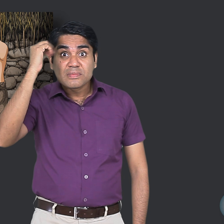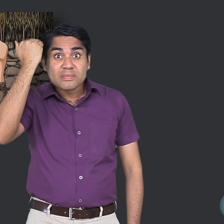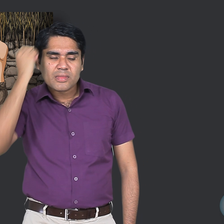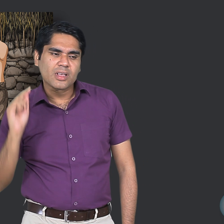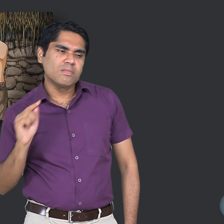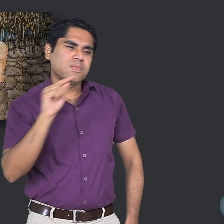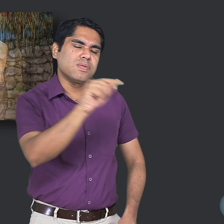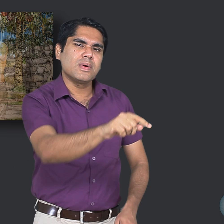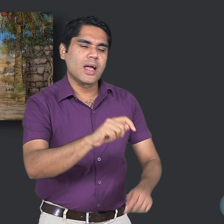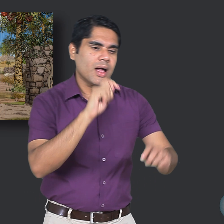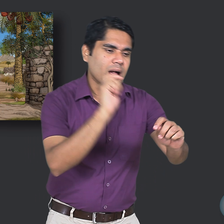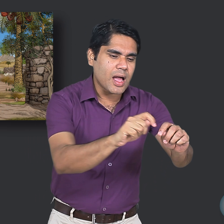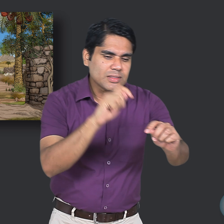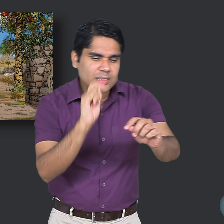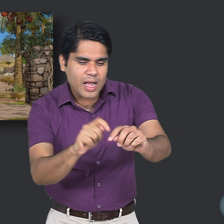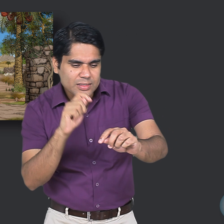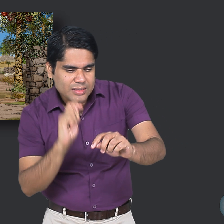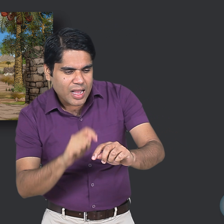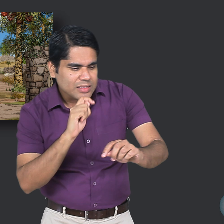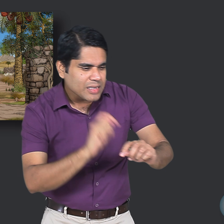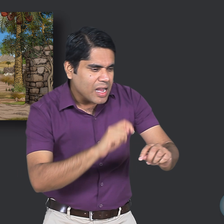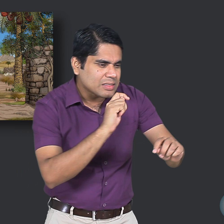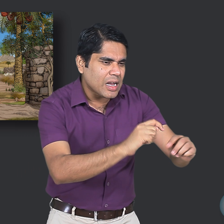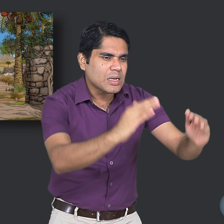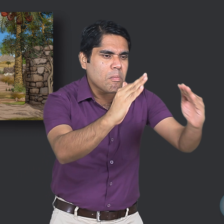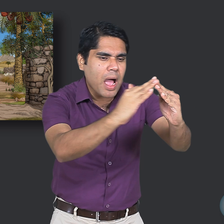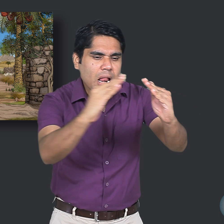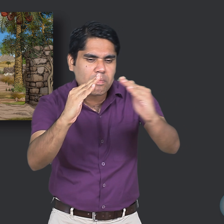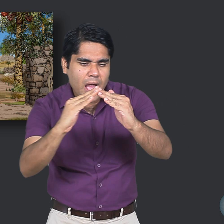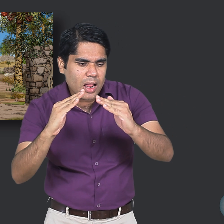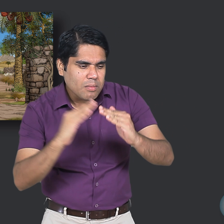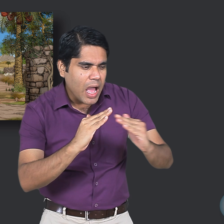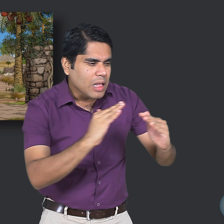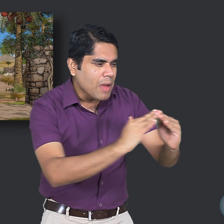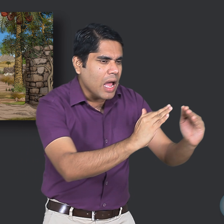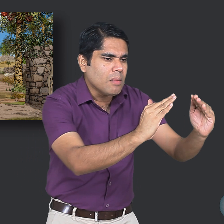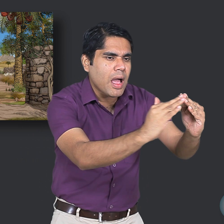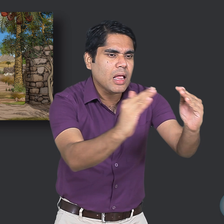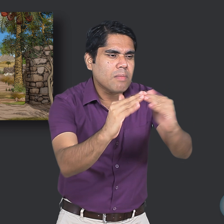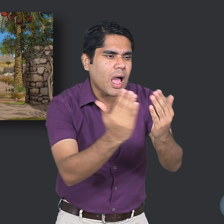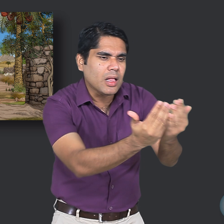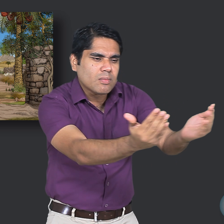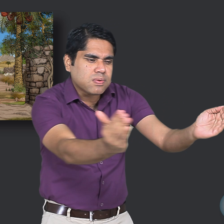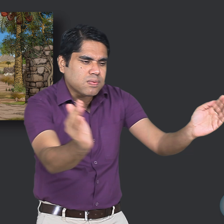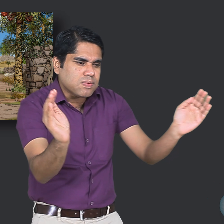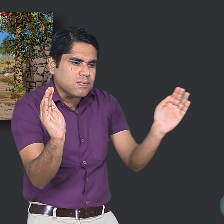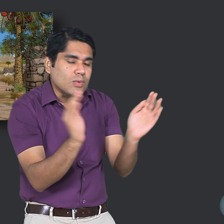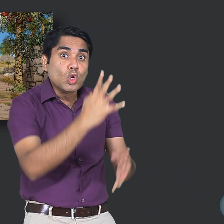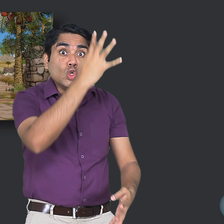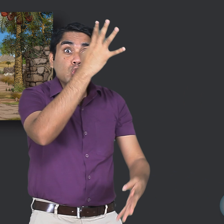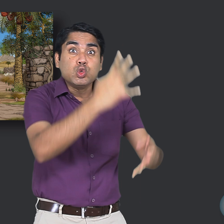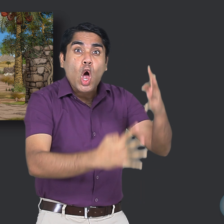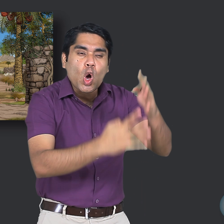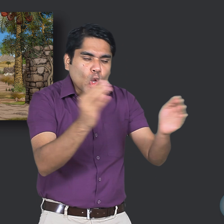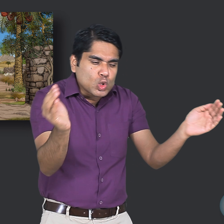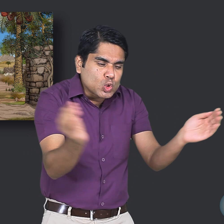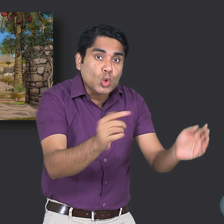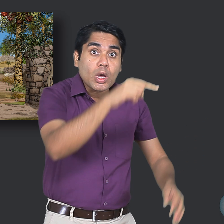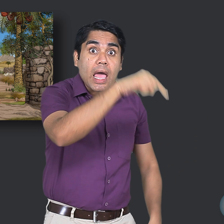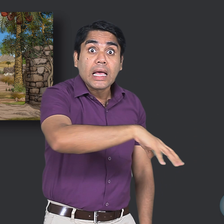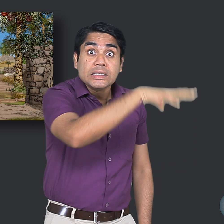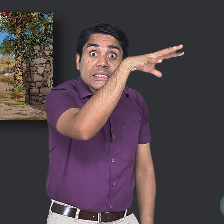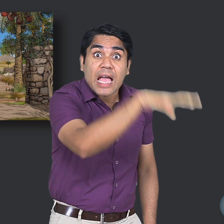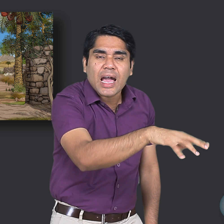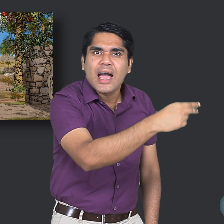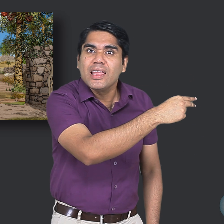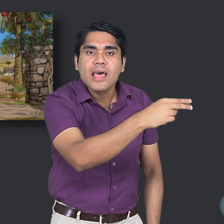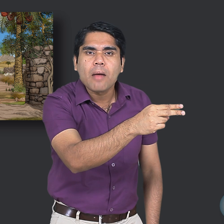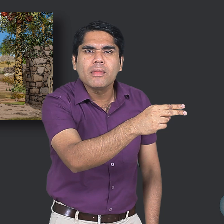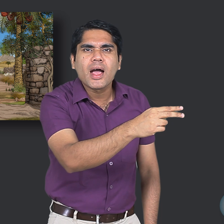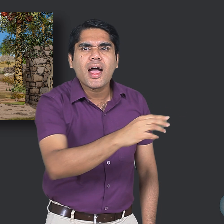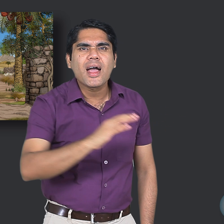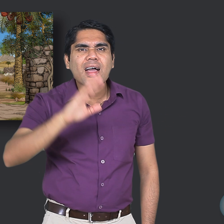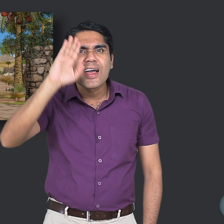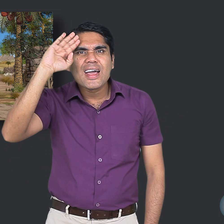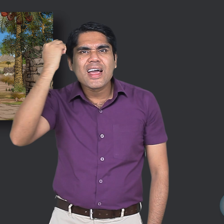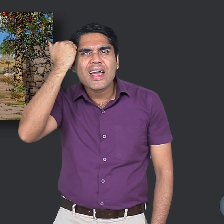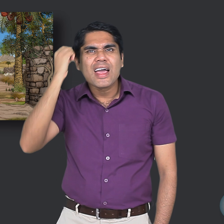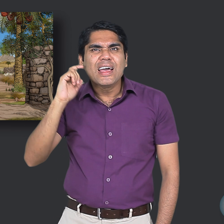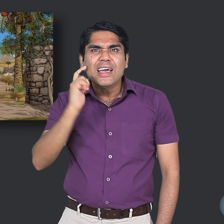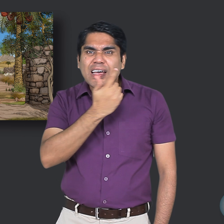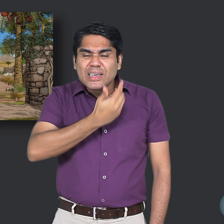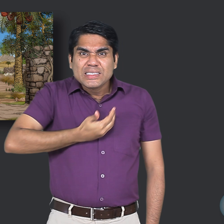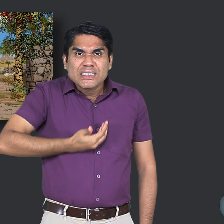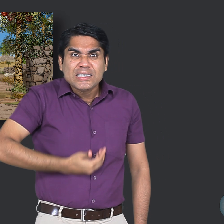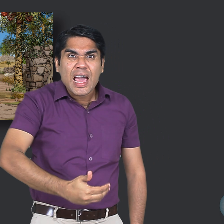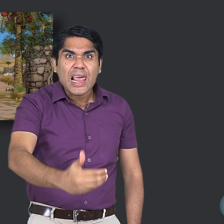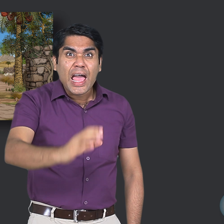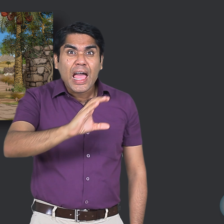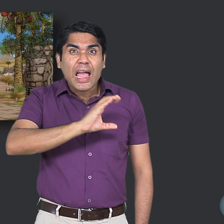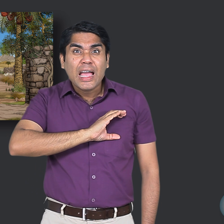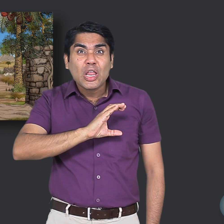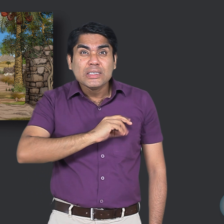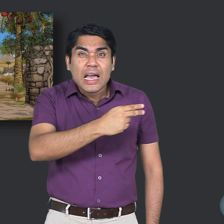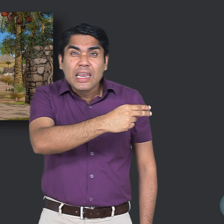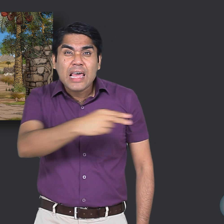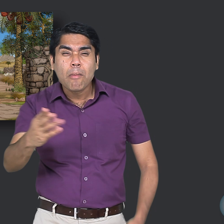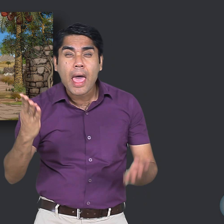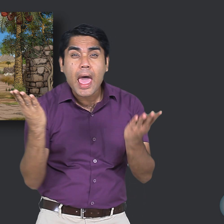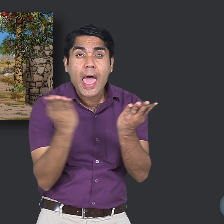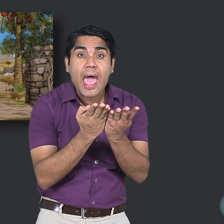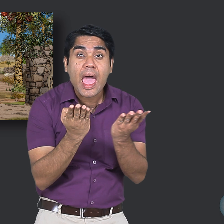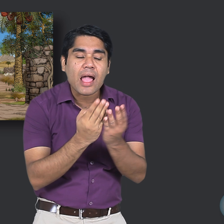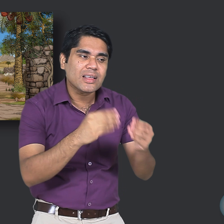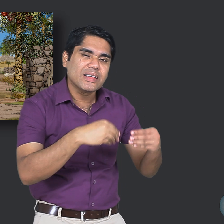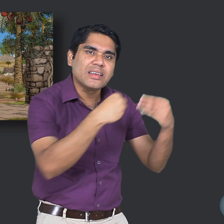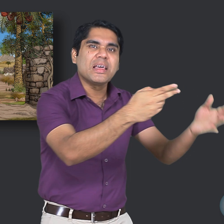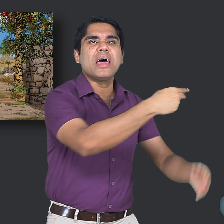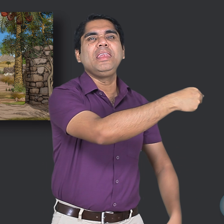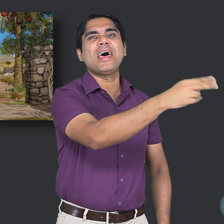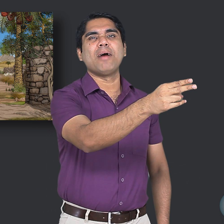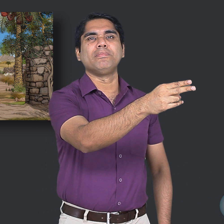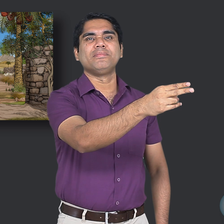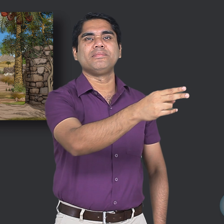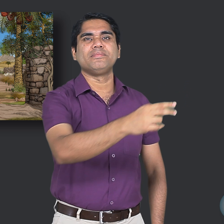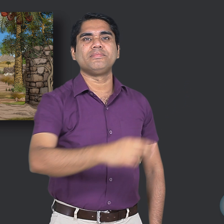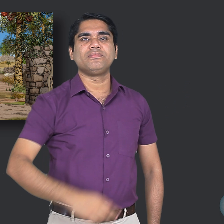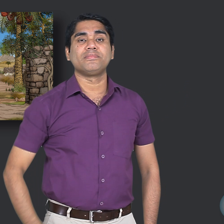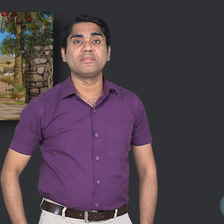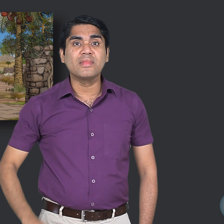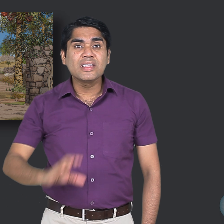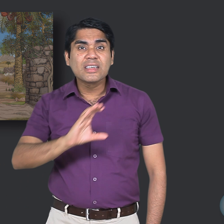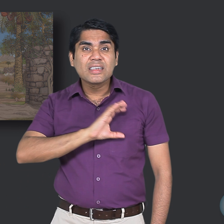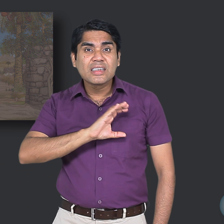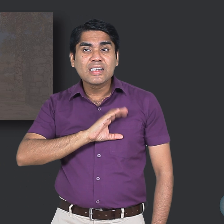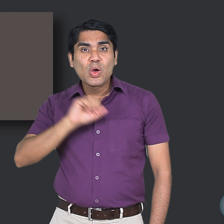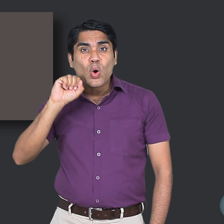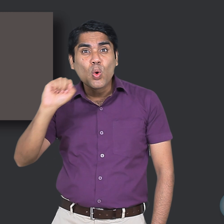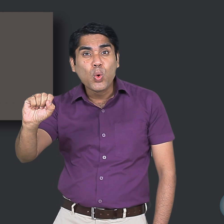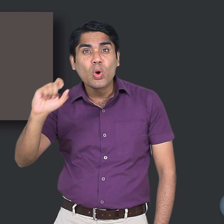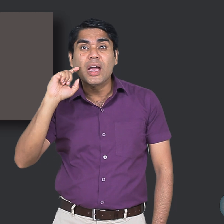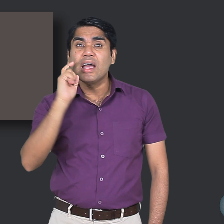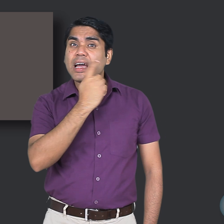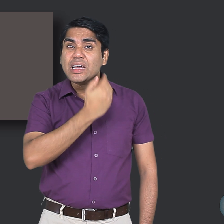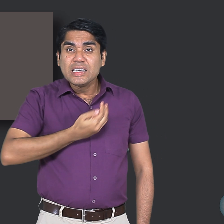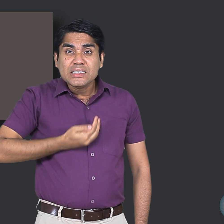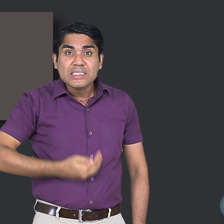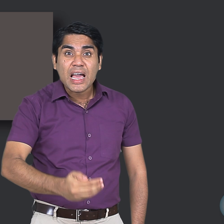Then Cain built a city and named it after his son Enoch.